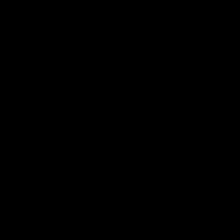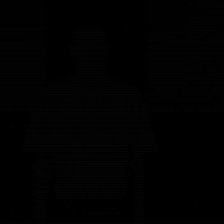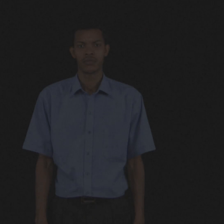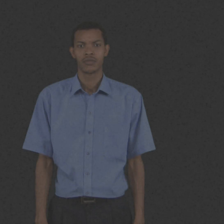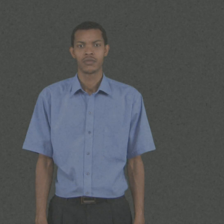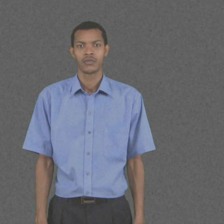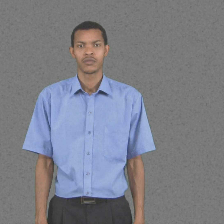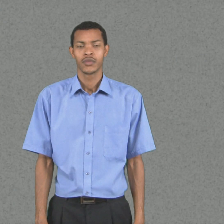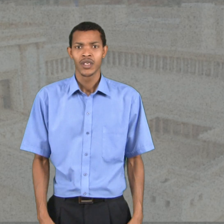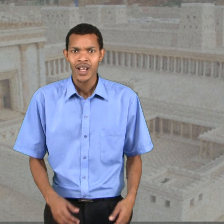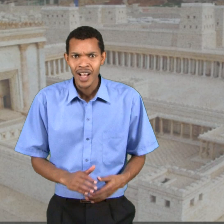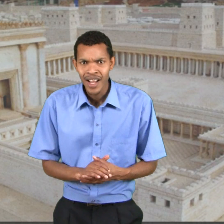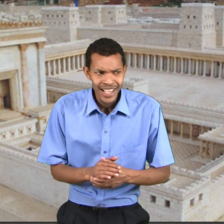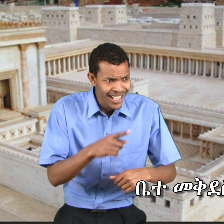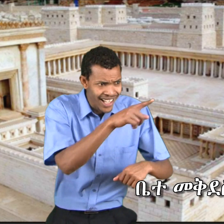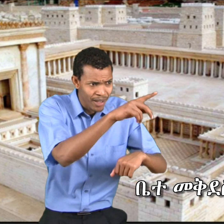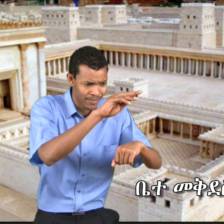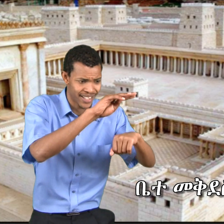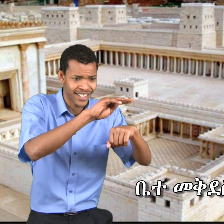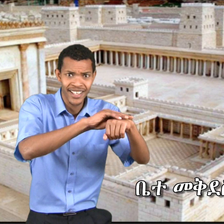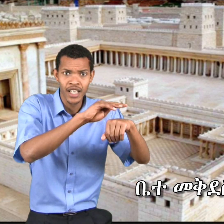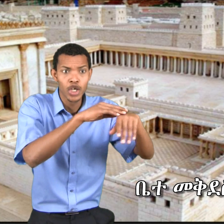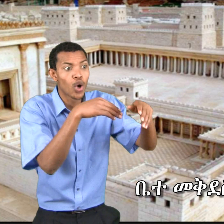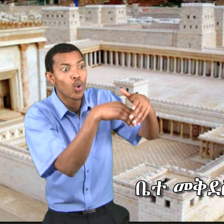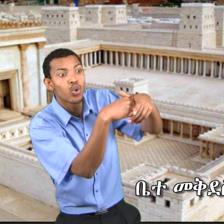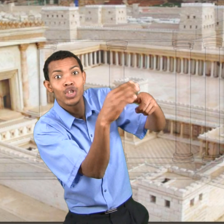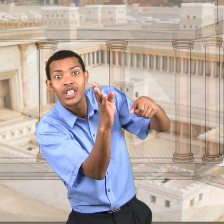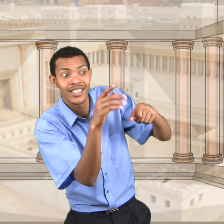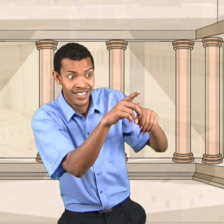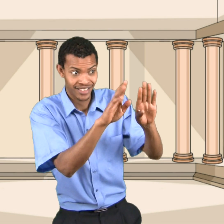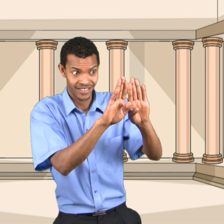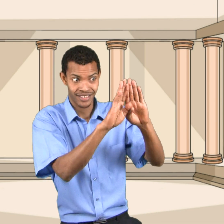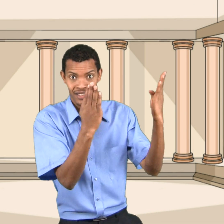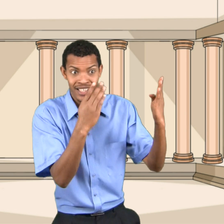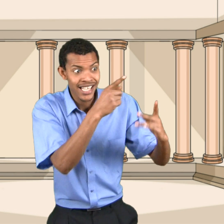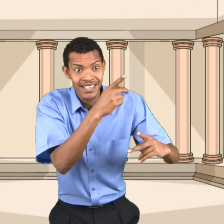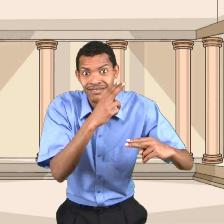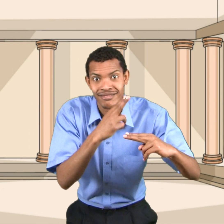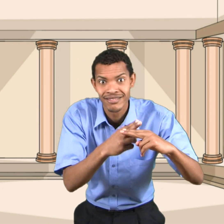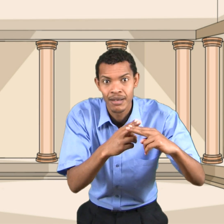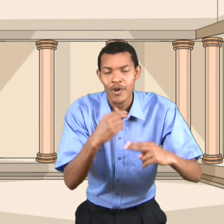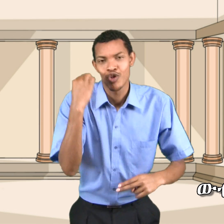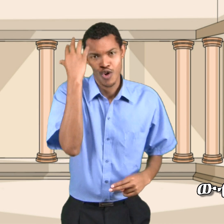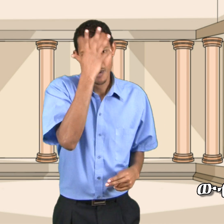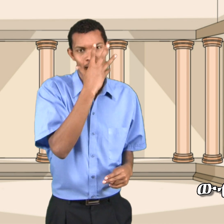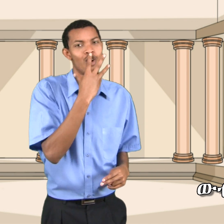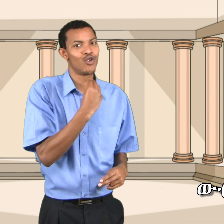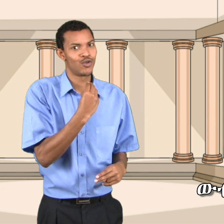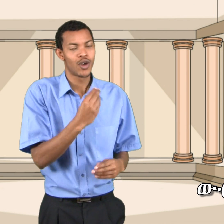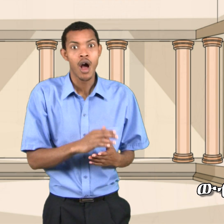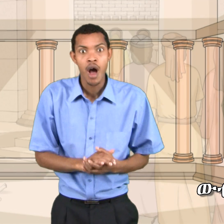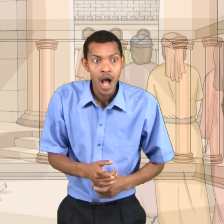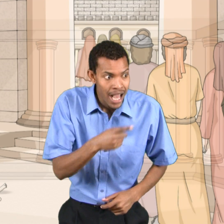One afternoon Peter and John were going up to the temple at the hour of prayer, the ninth hour.